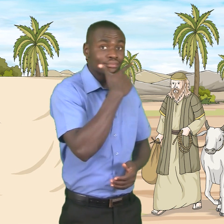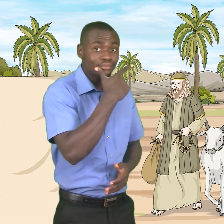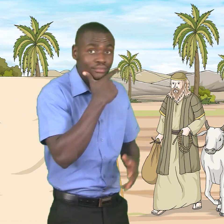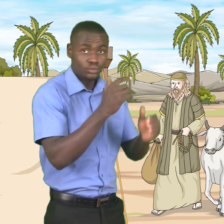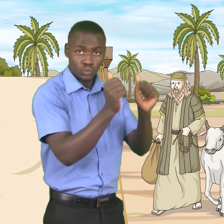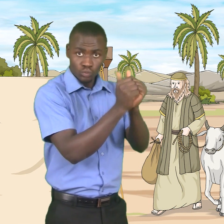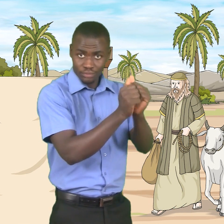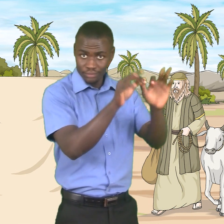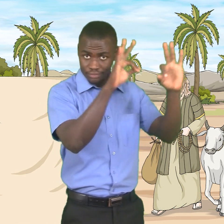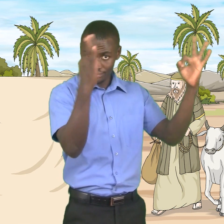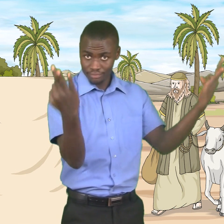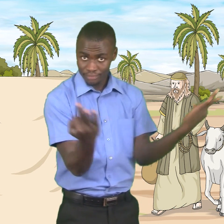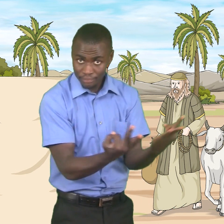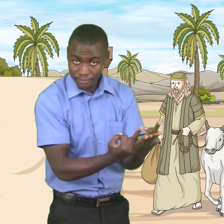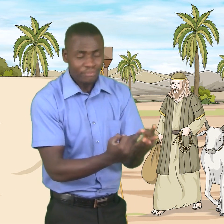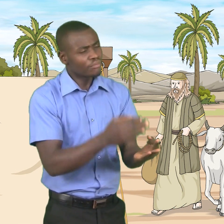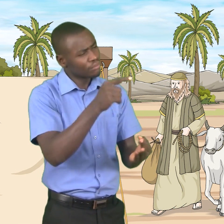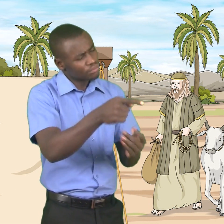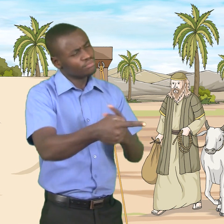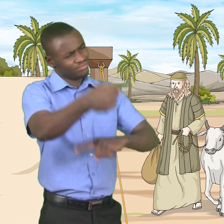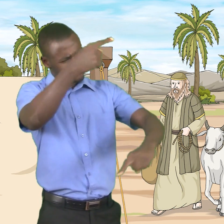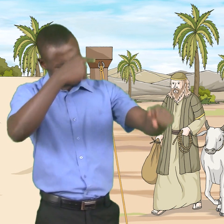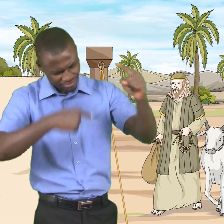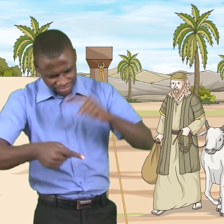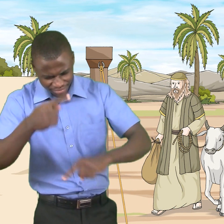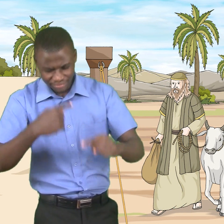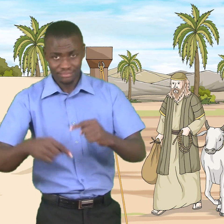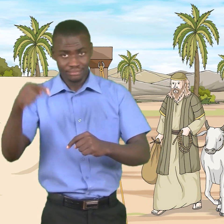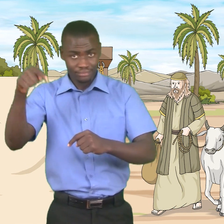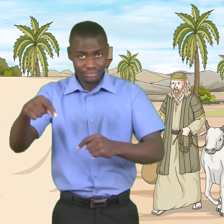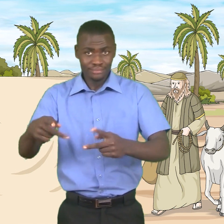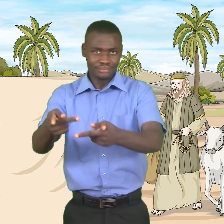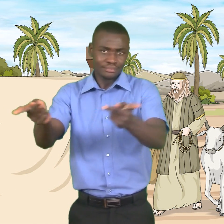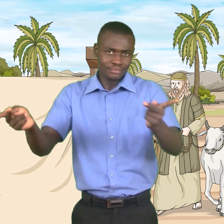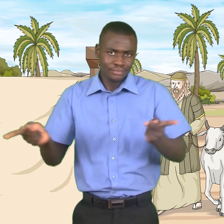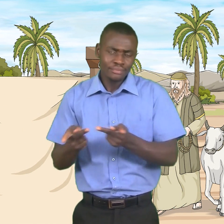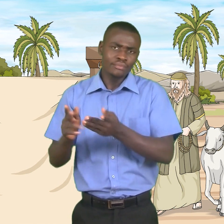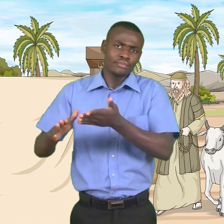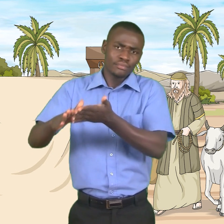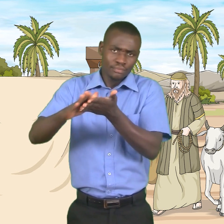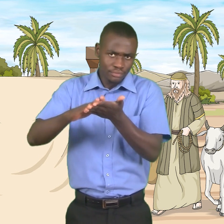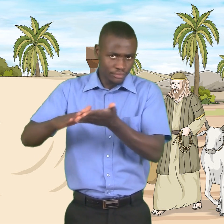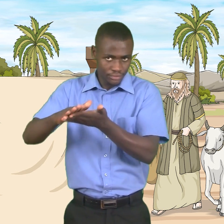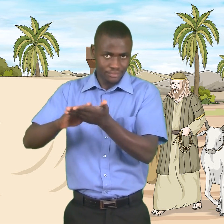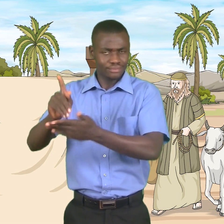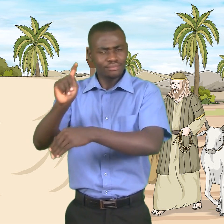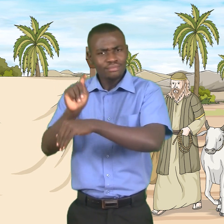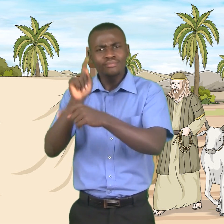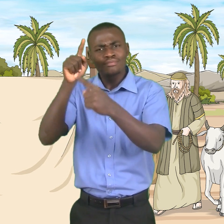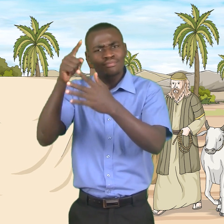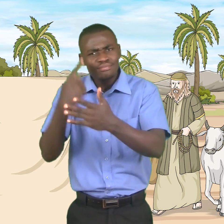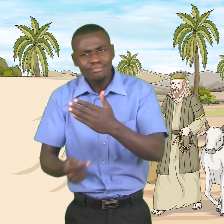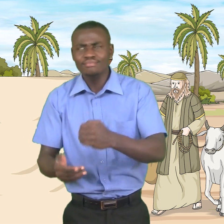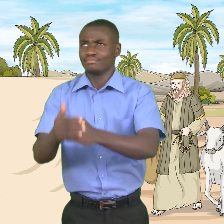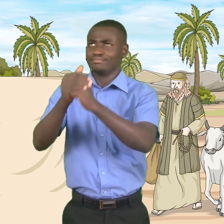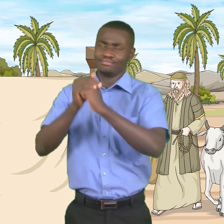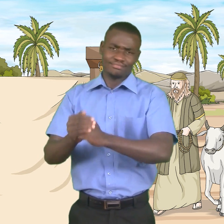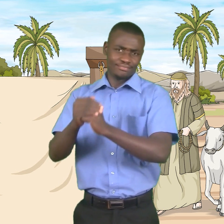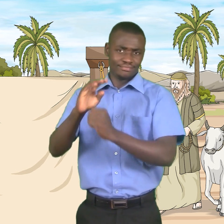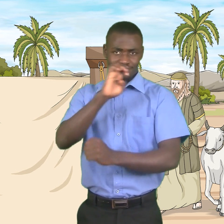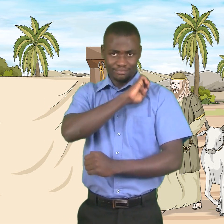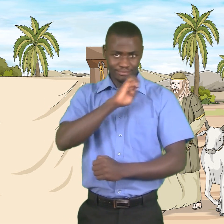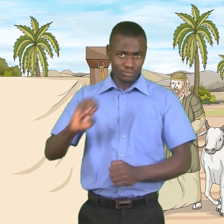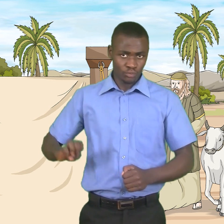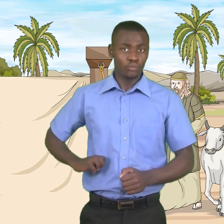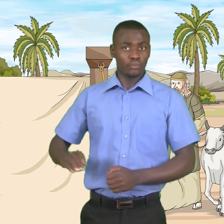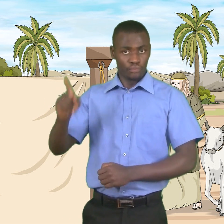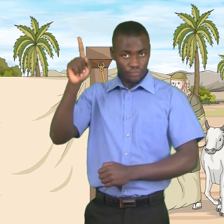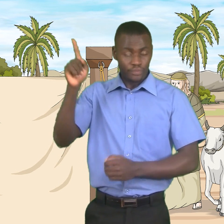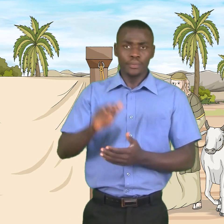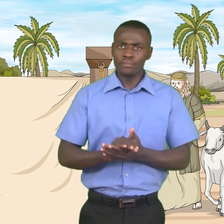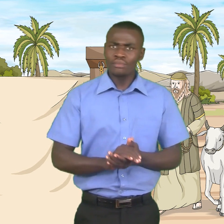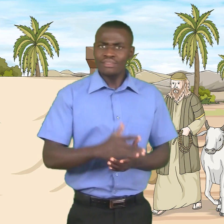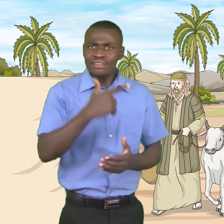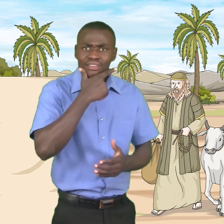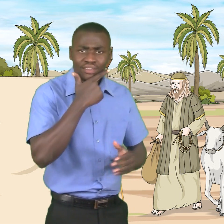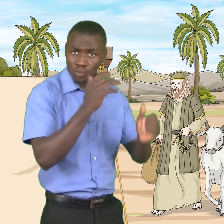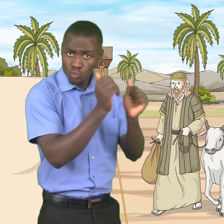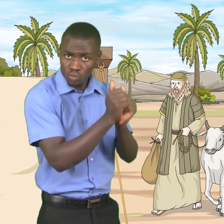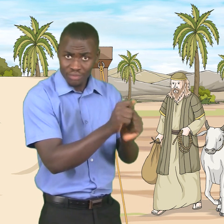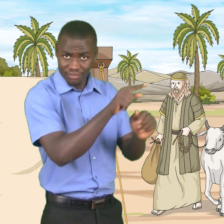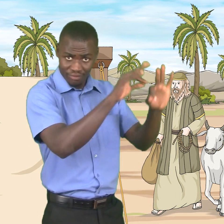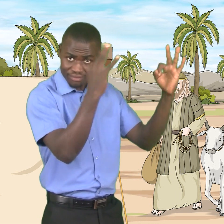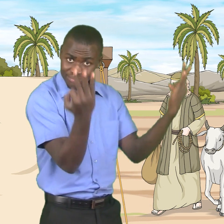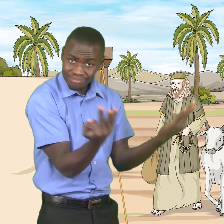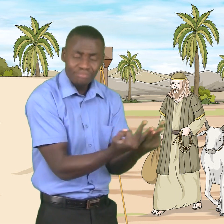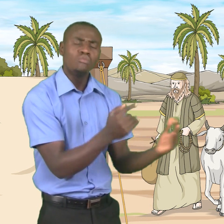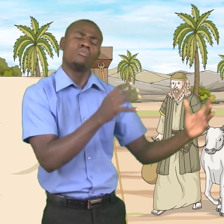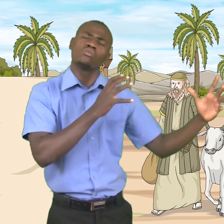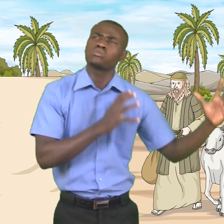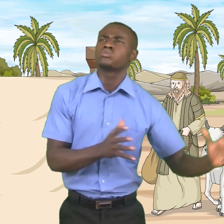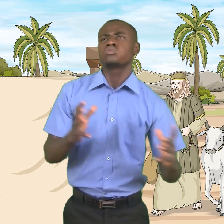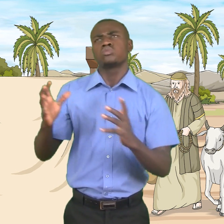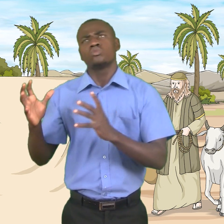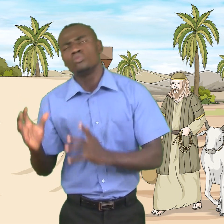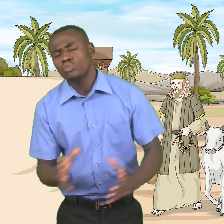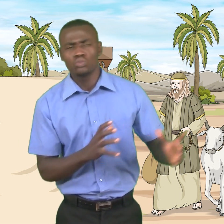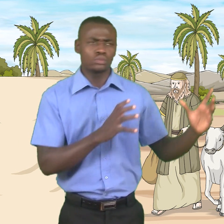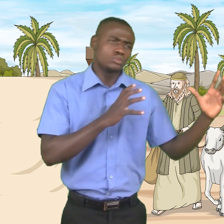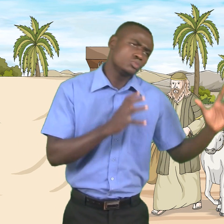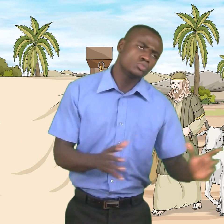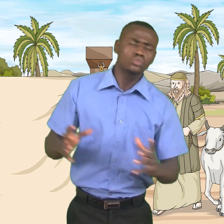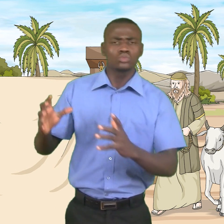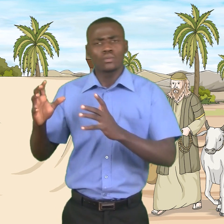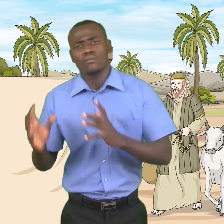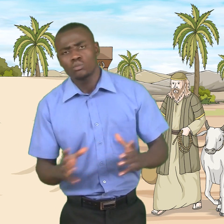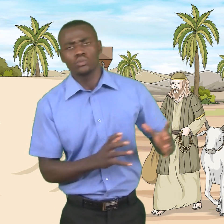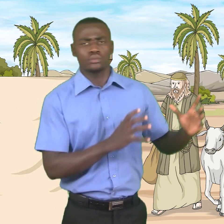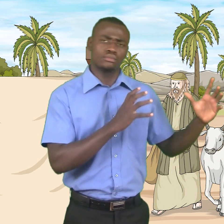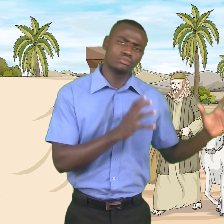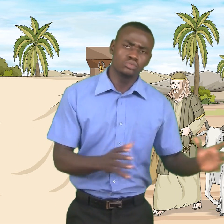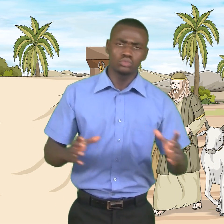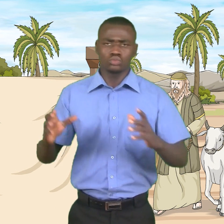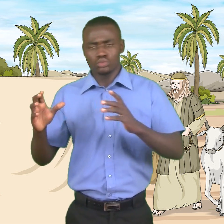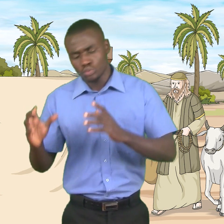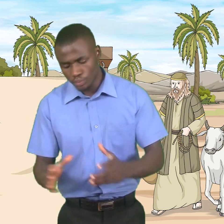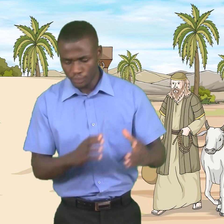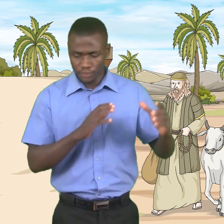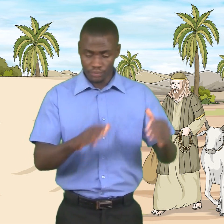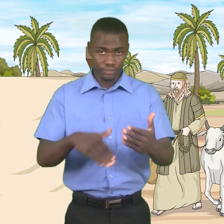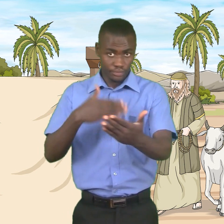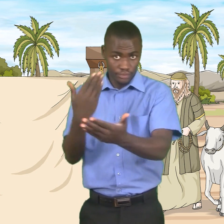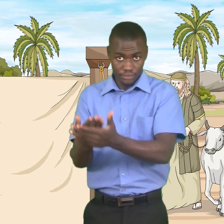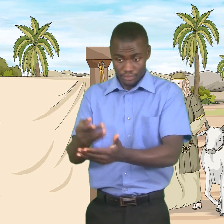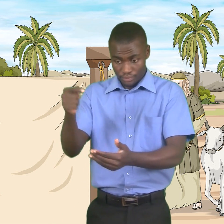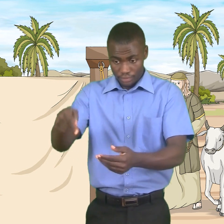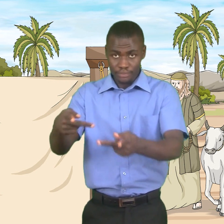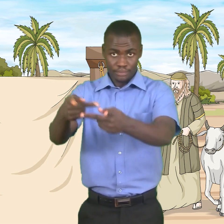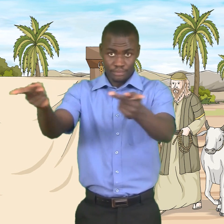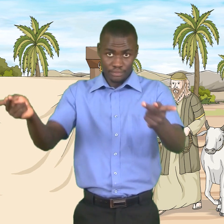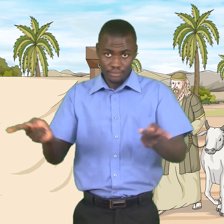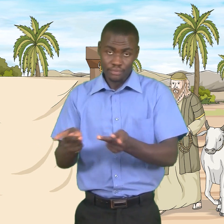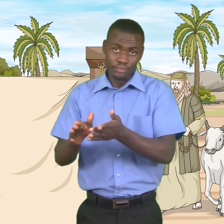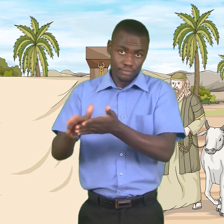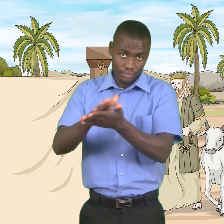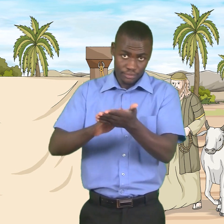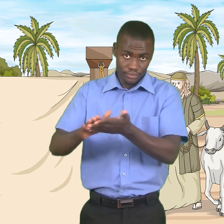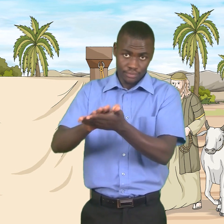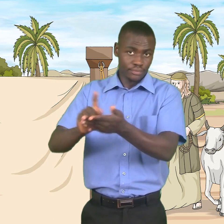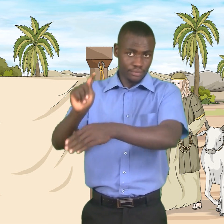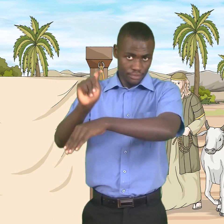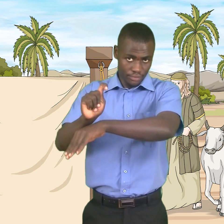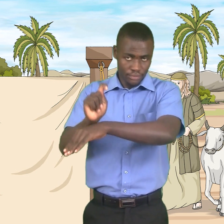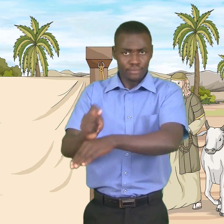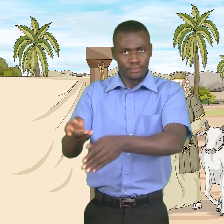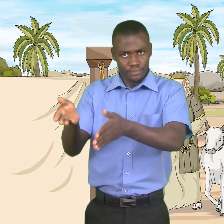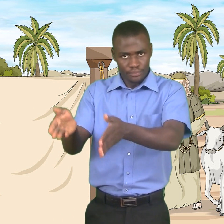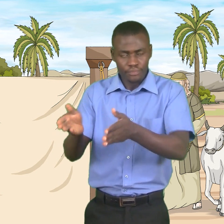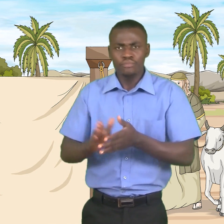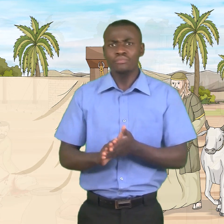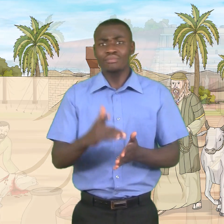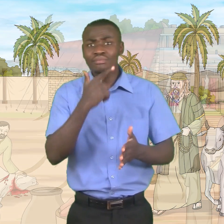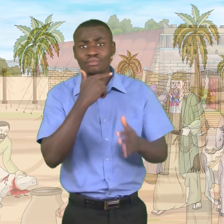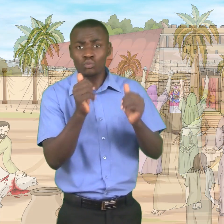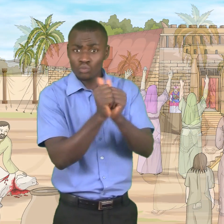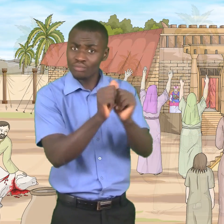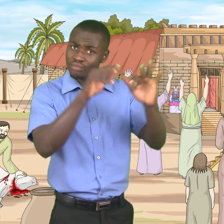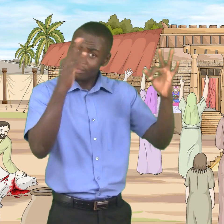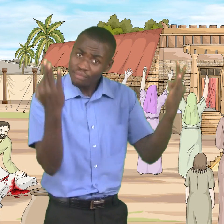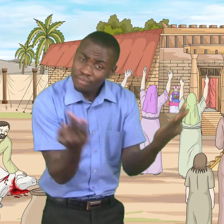Though the boy was still young, she brought him to the house of the LORD at Shiloh.